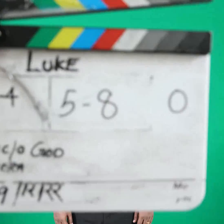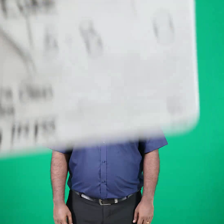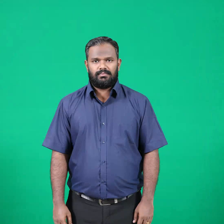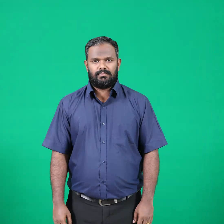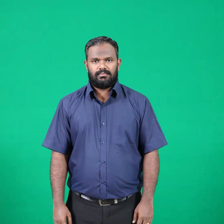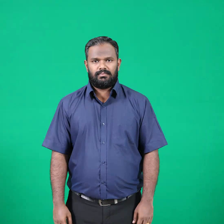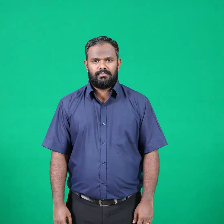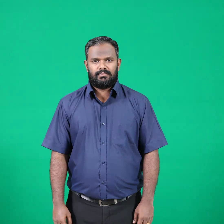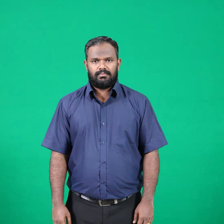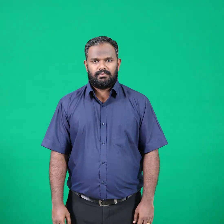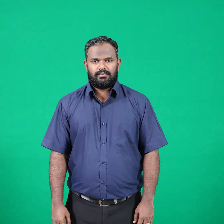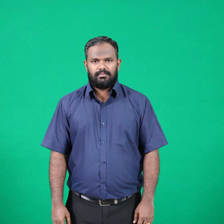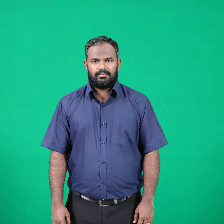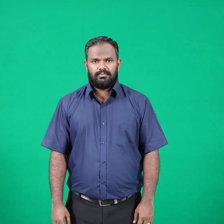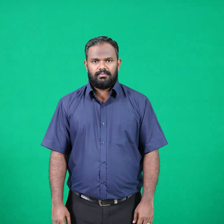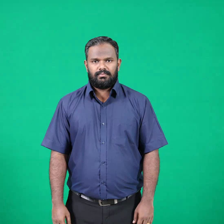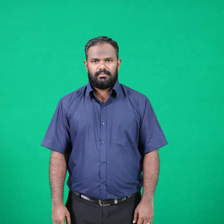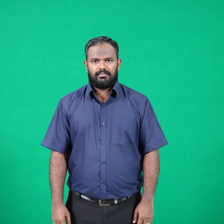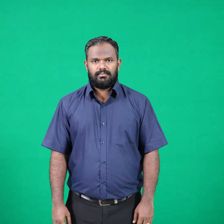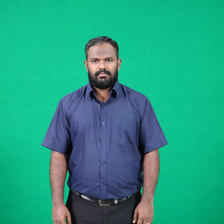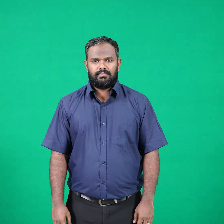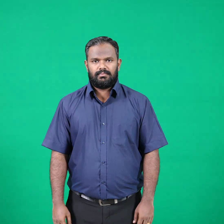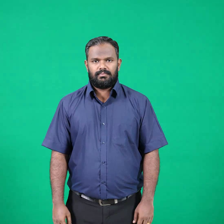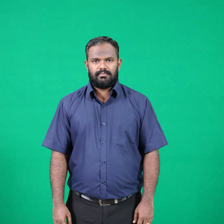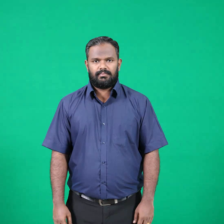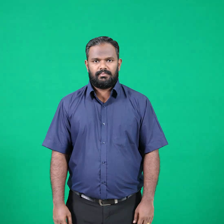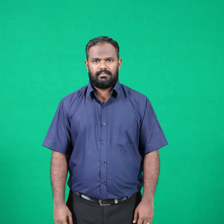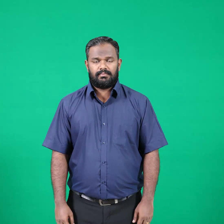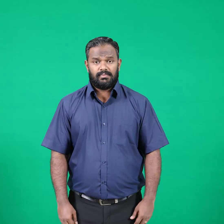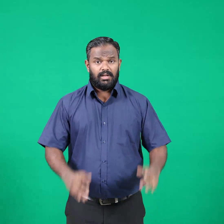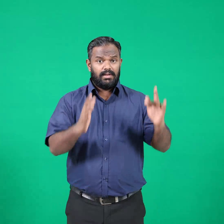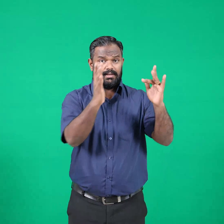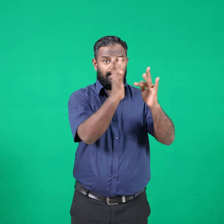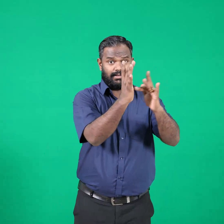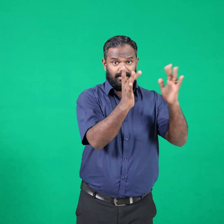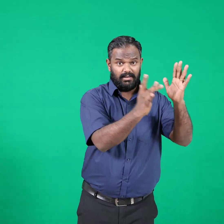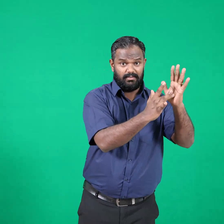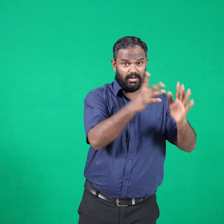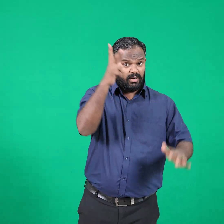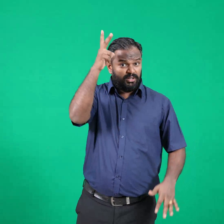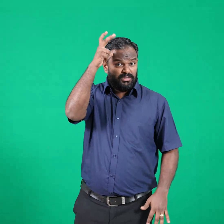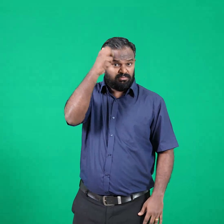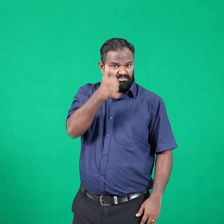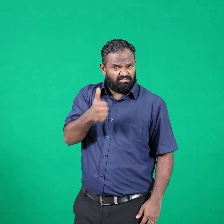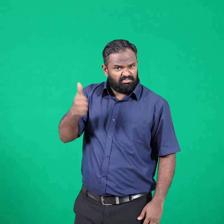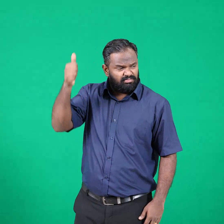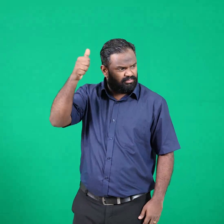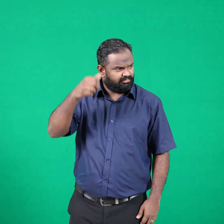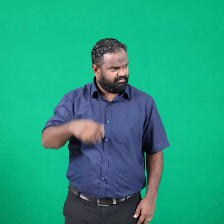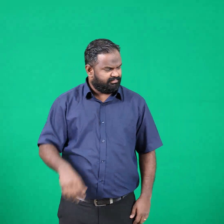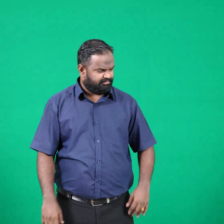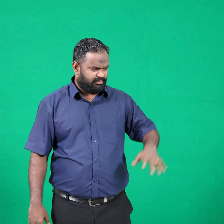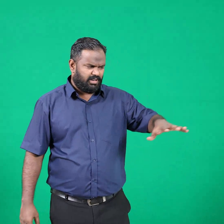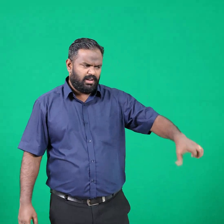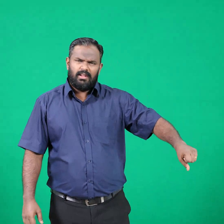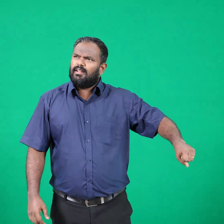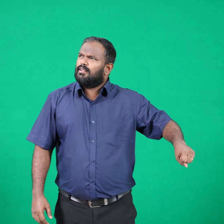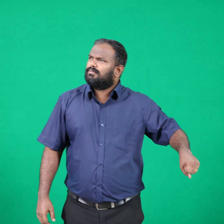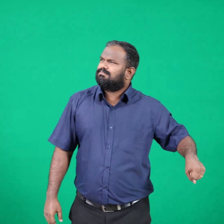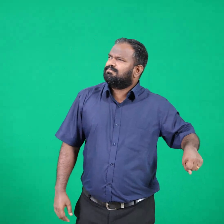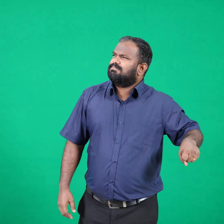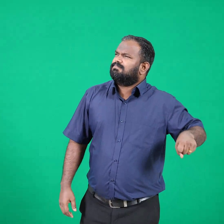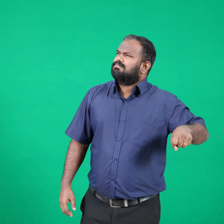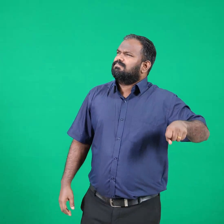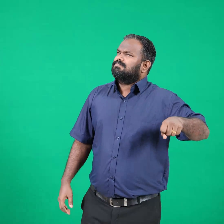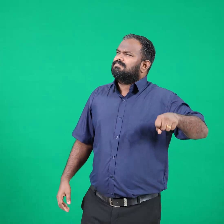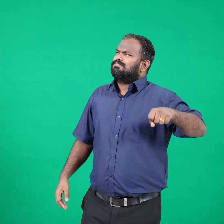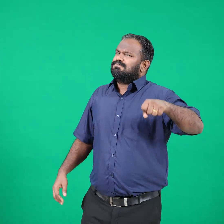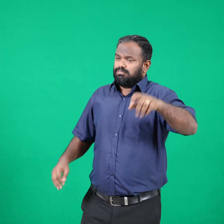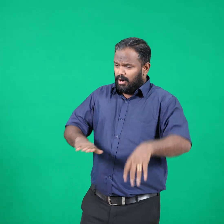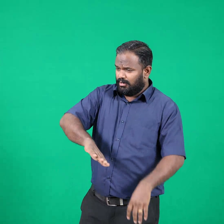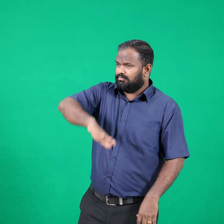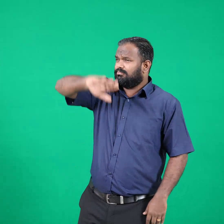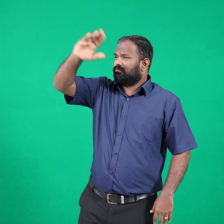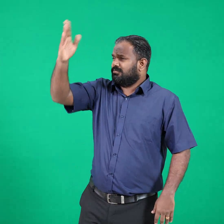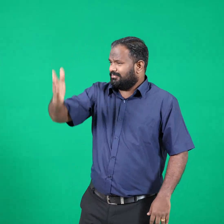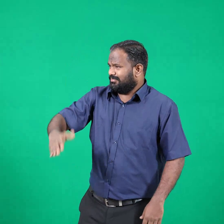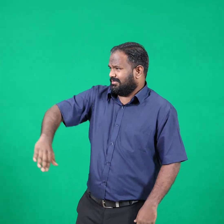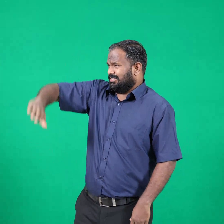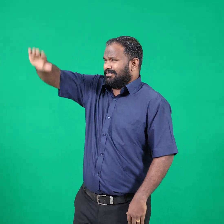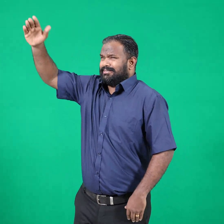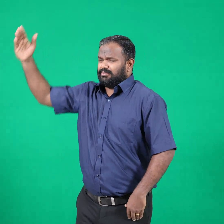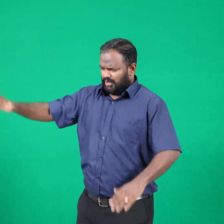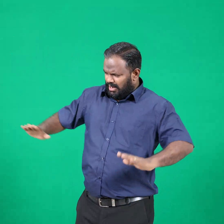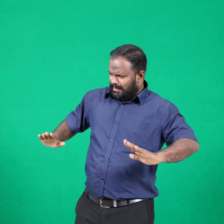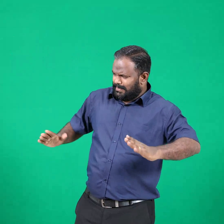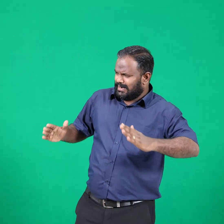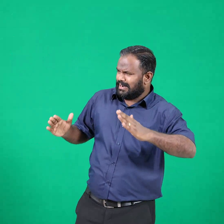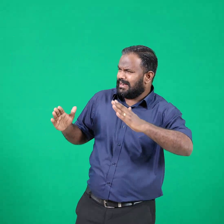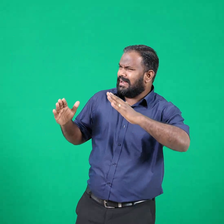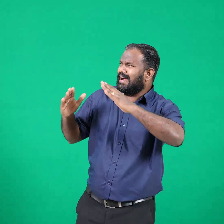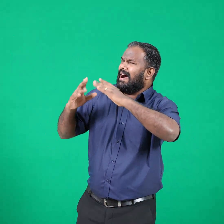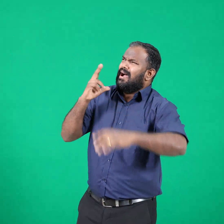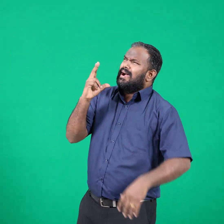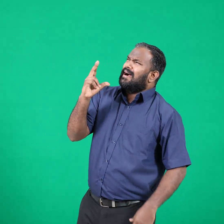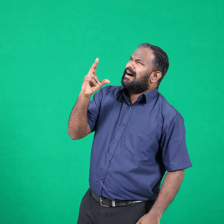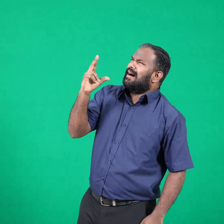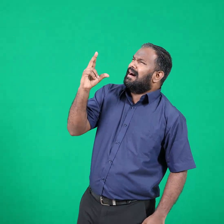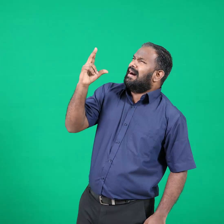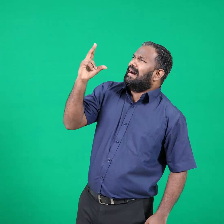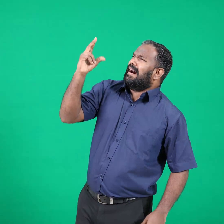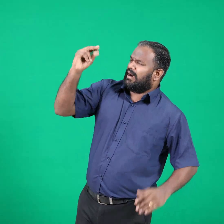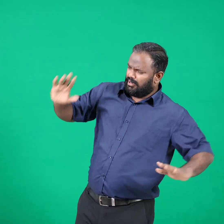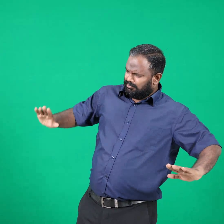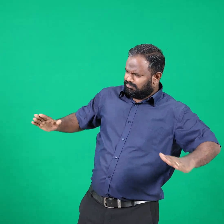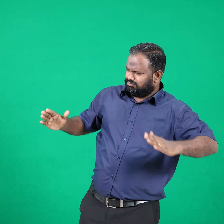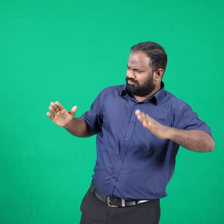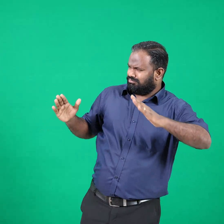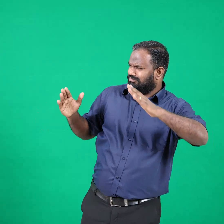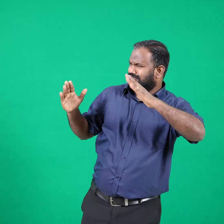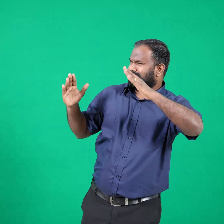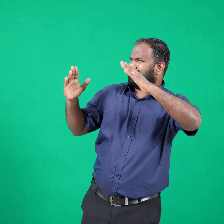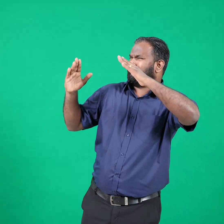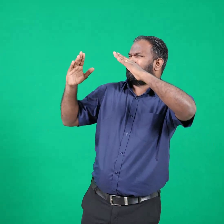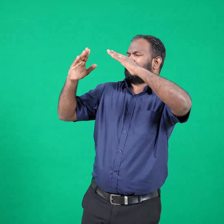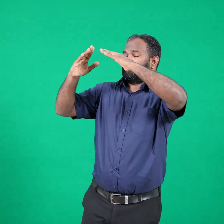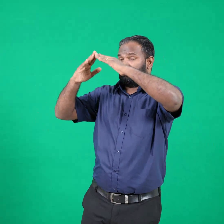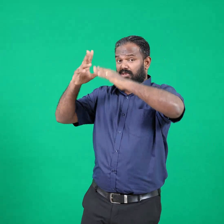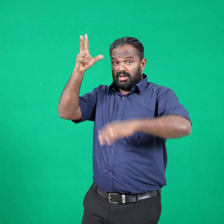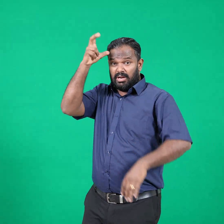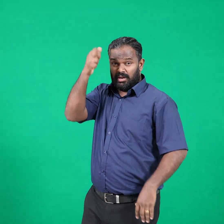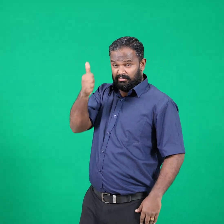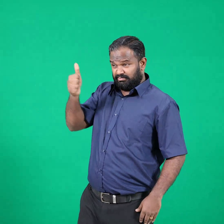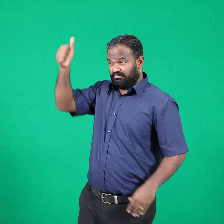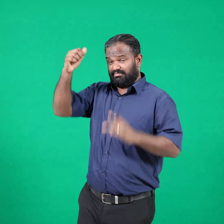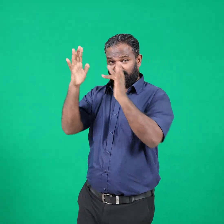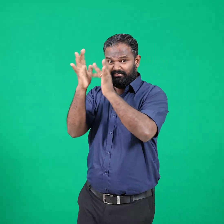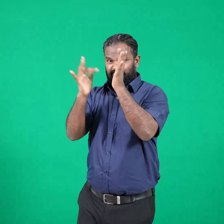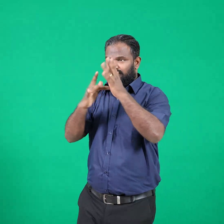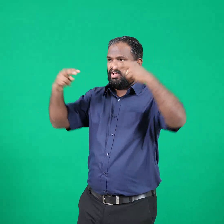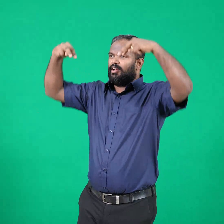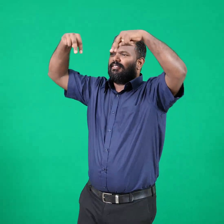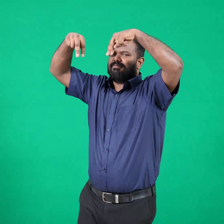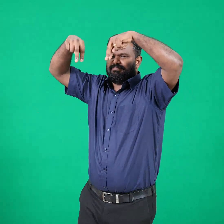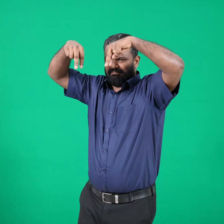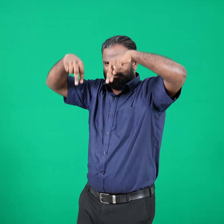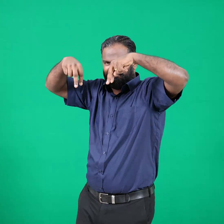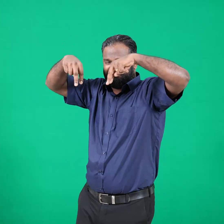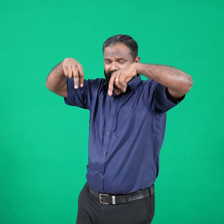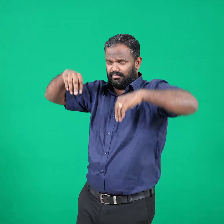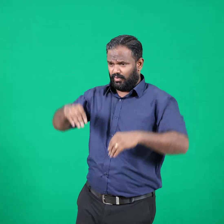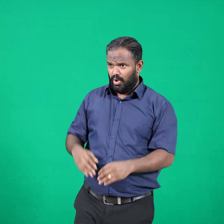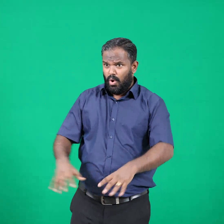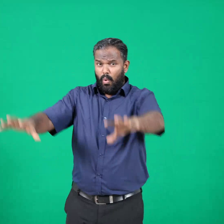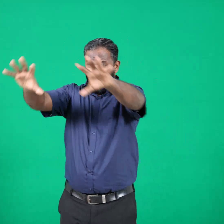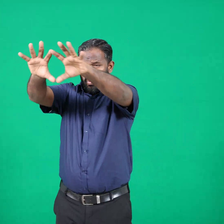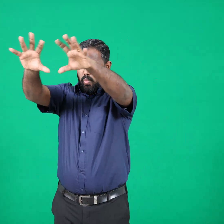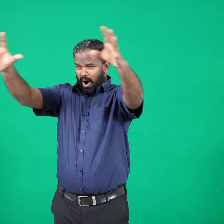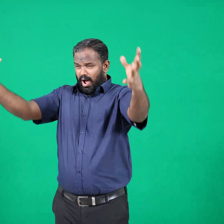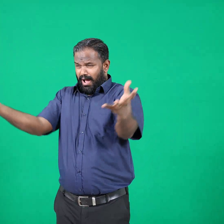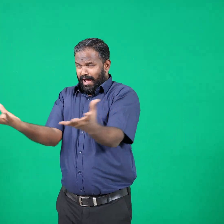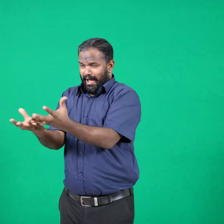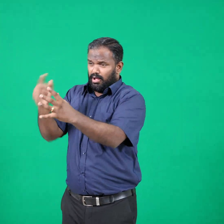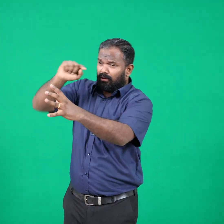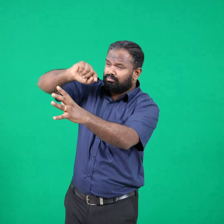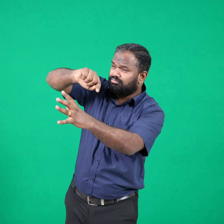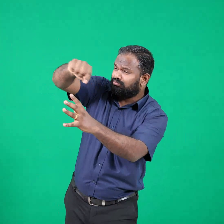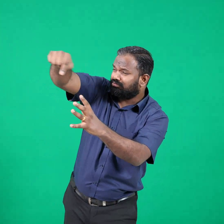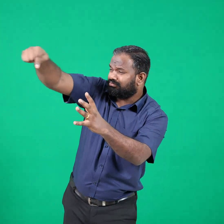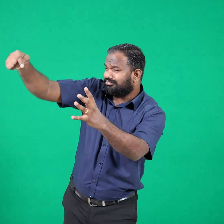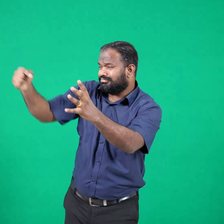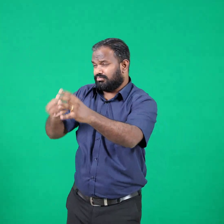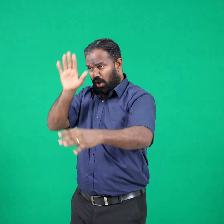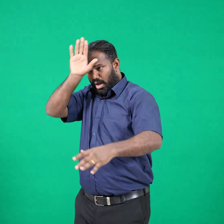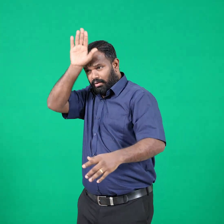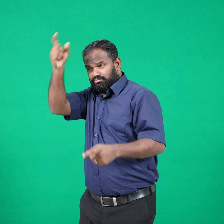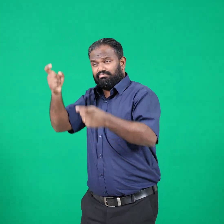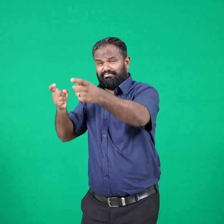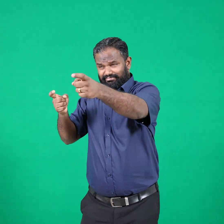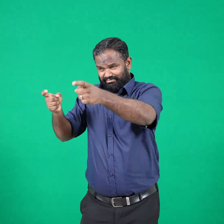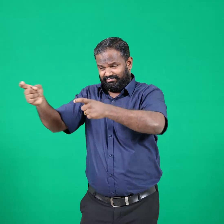Then the devil led Him up to a high place and showed Him in an instant all the kingdoms of the world.